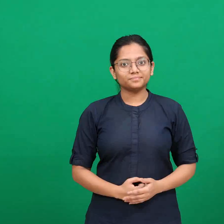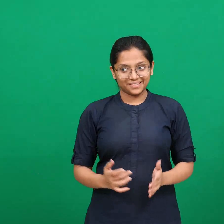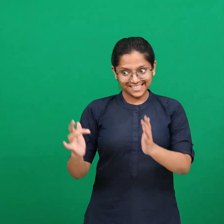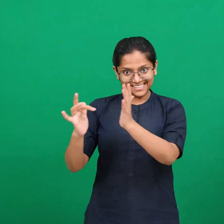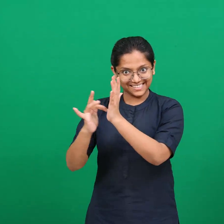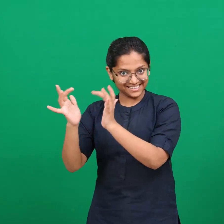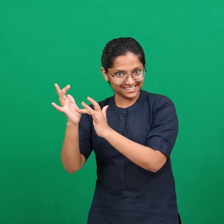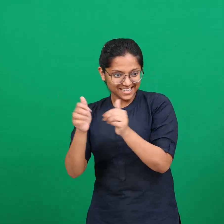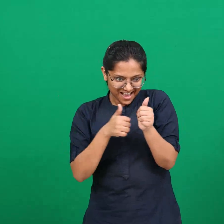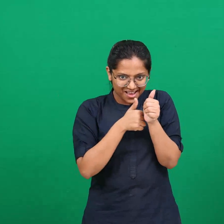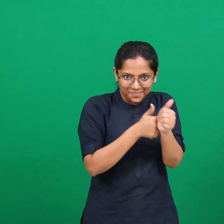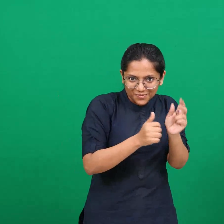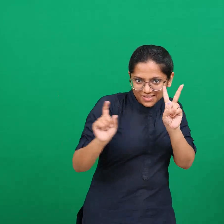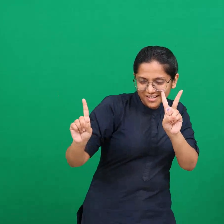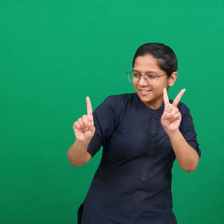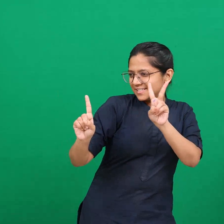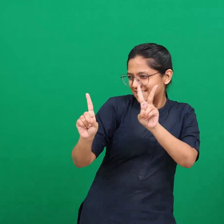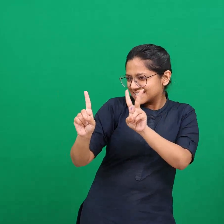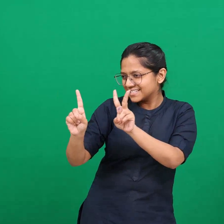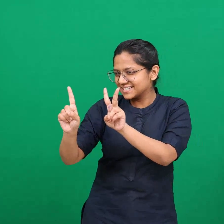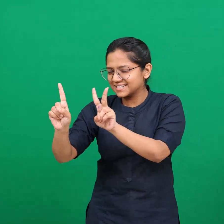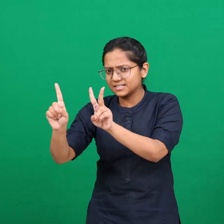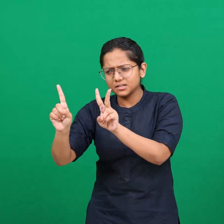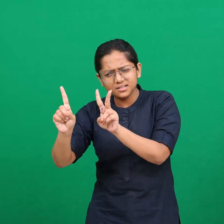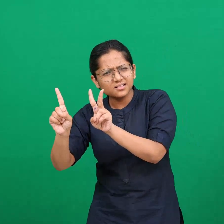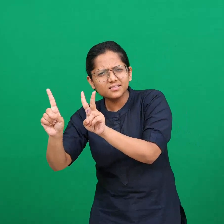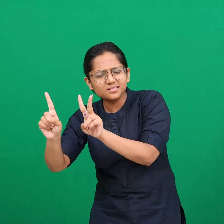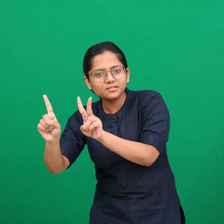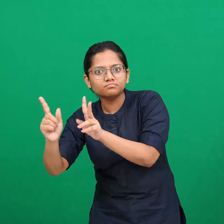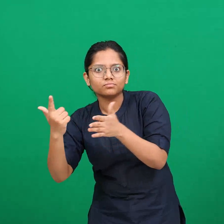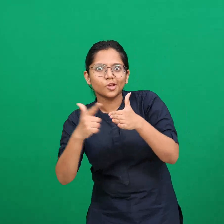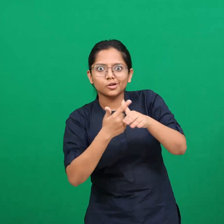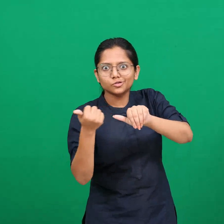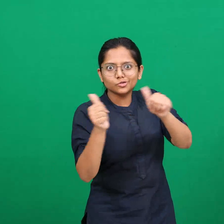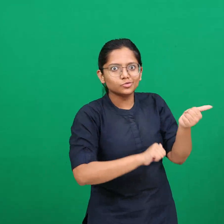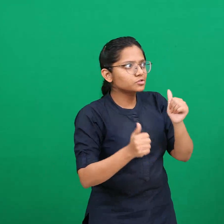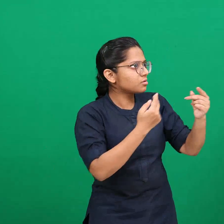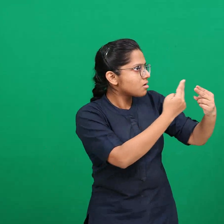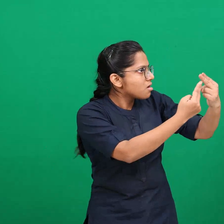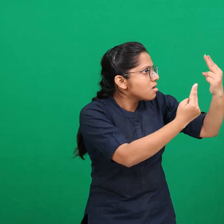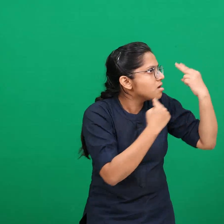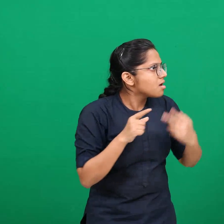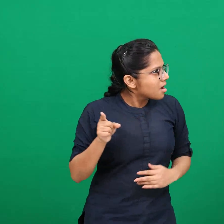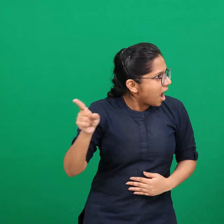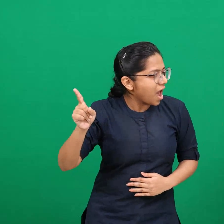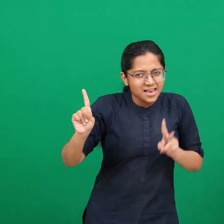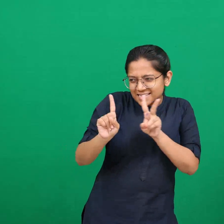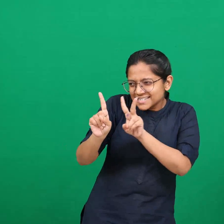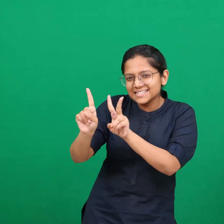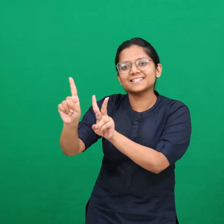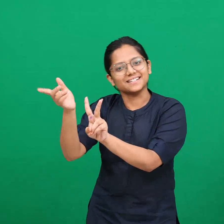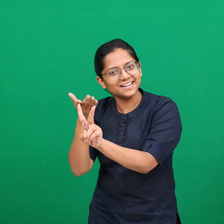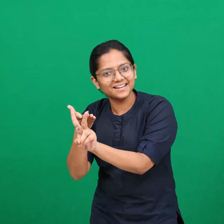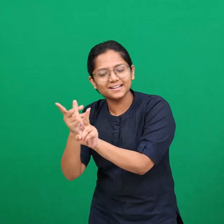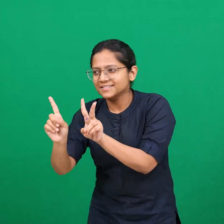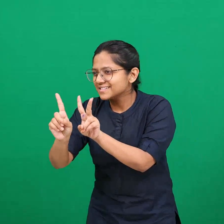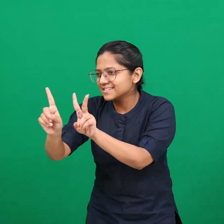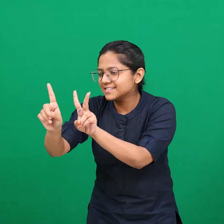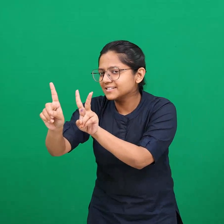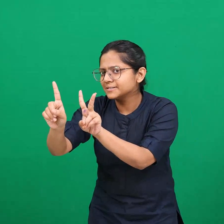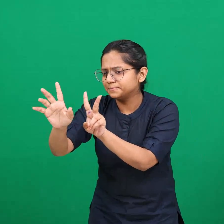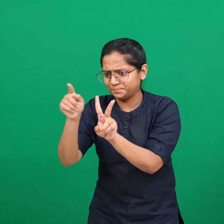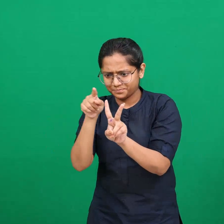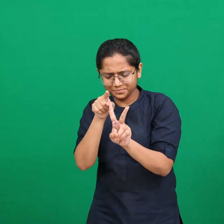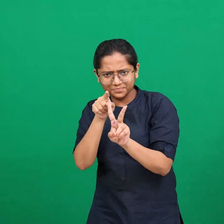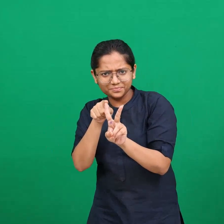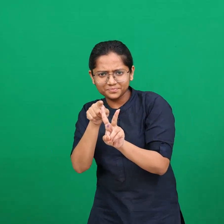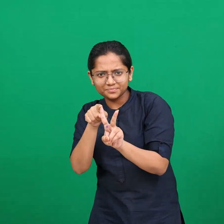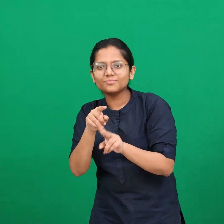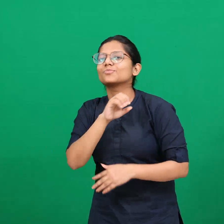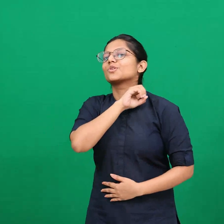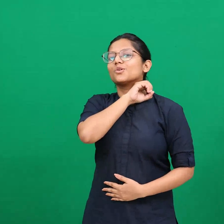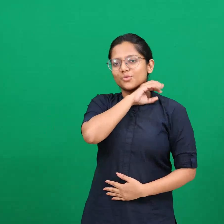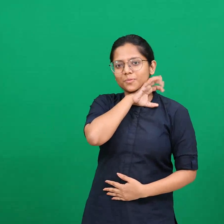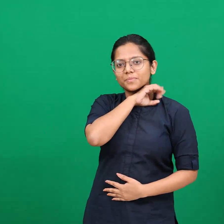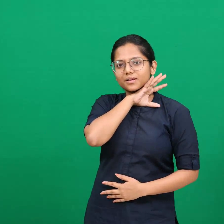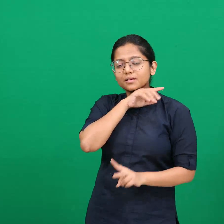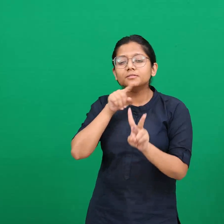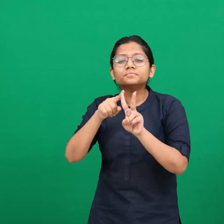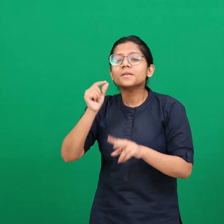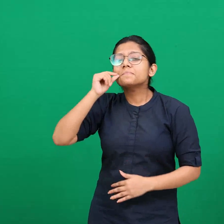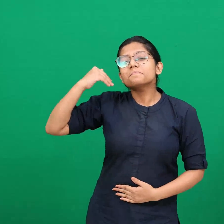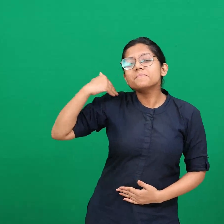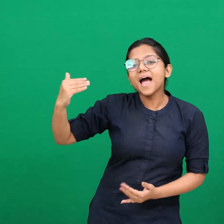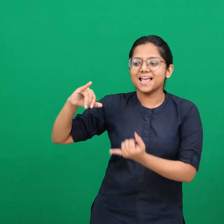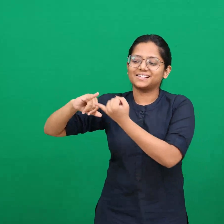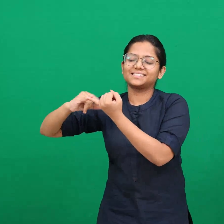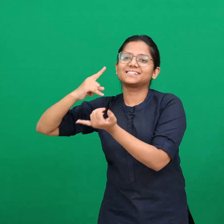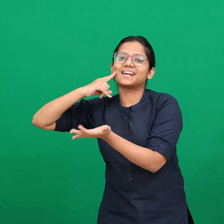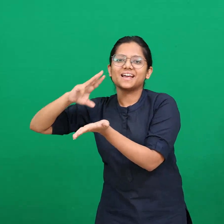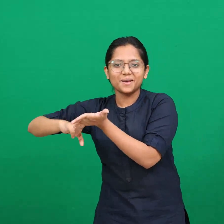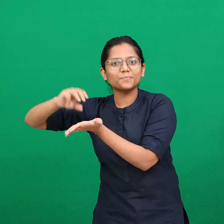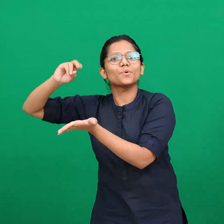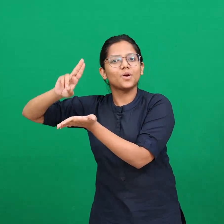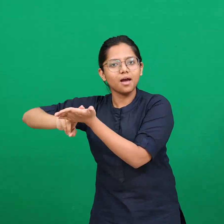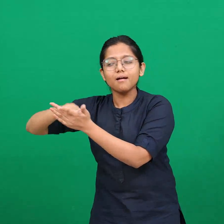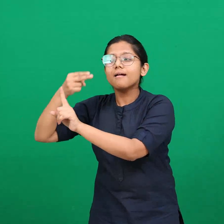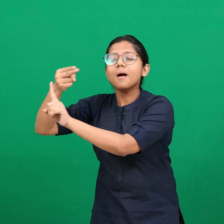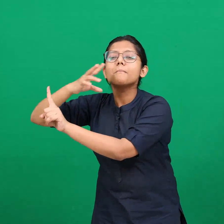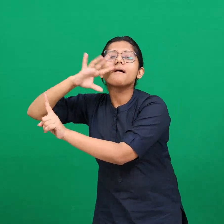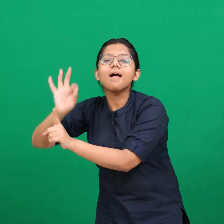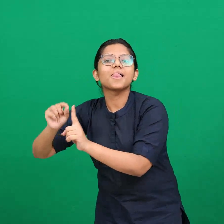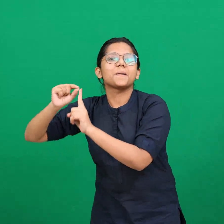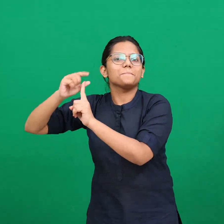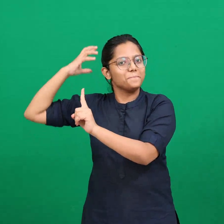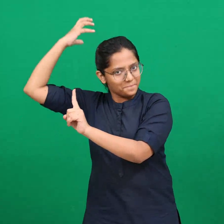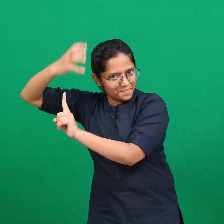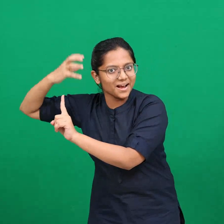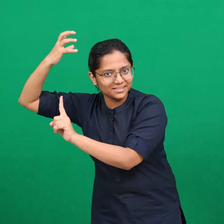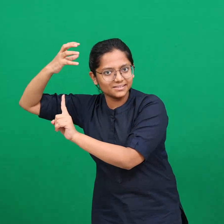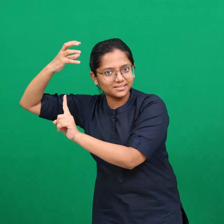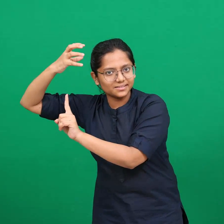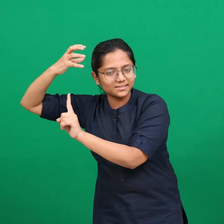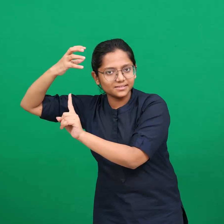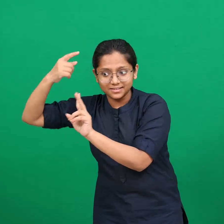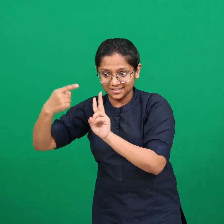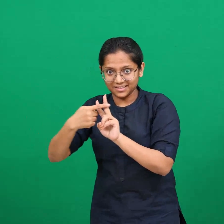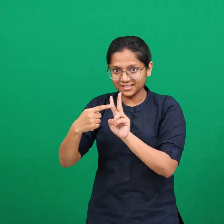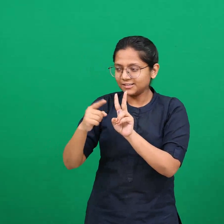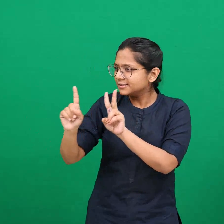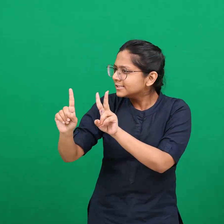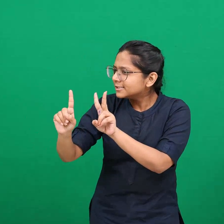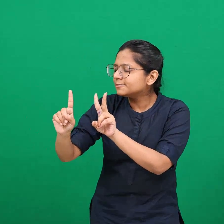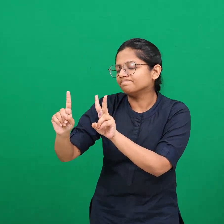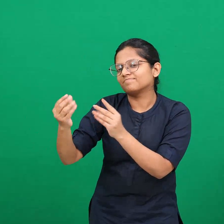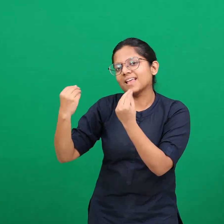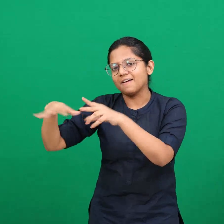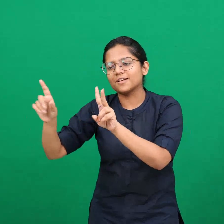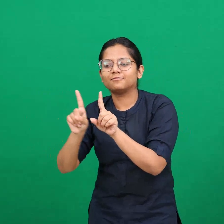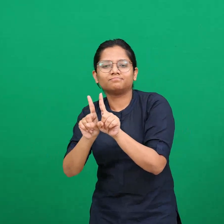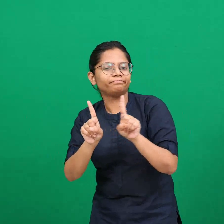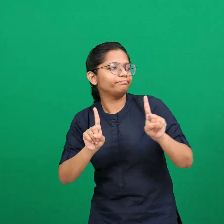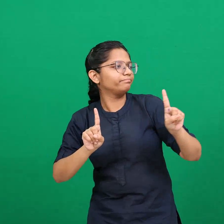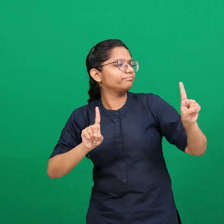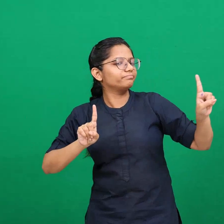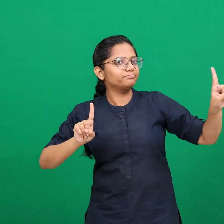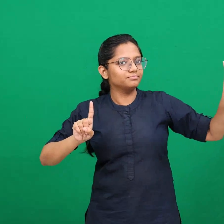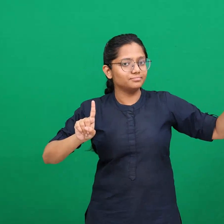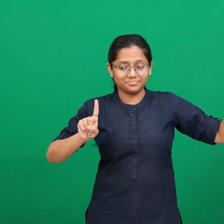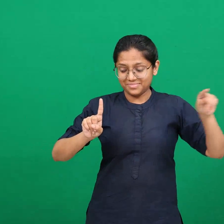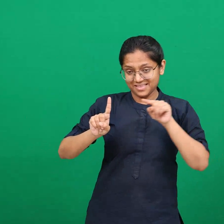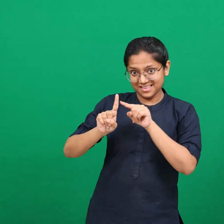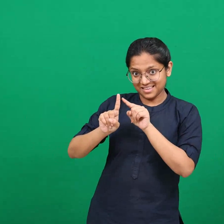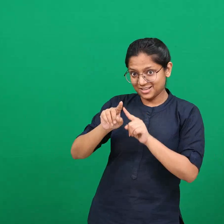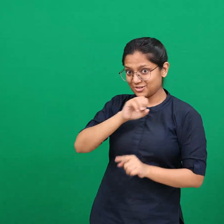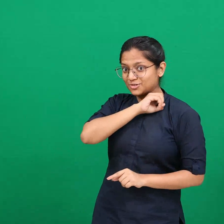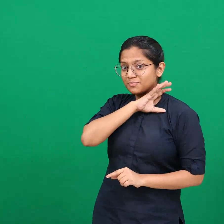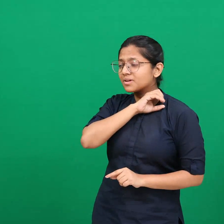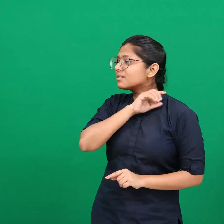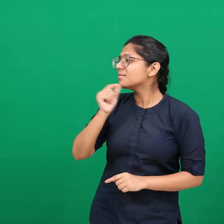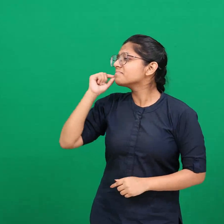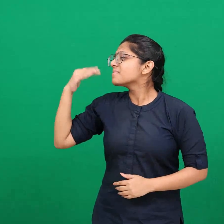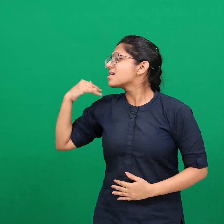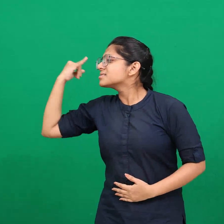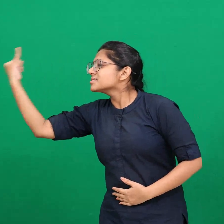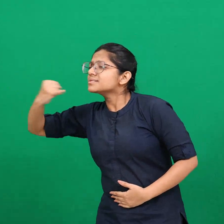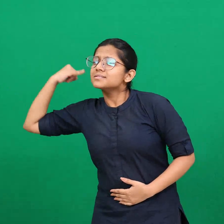Andrew, Simon Peter's brother, was one of the two who heard John's testimony and followed Jesus.